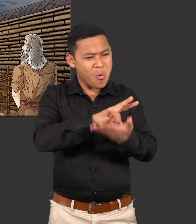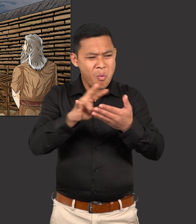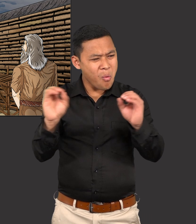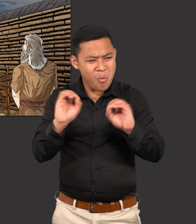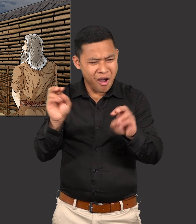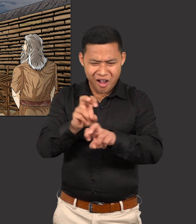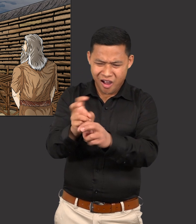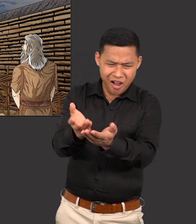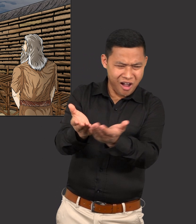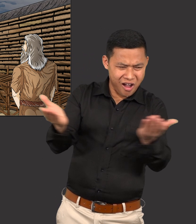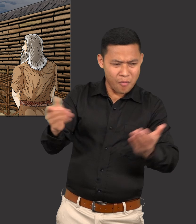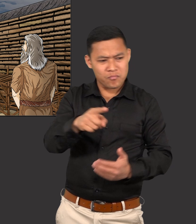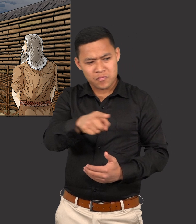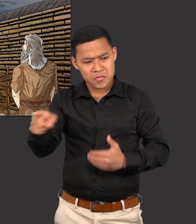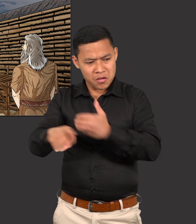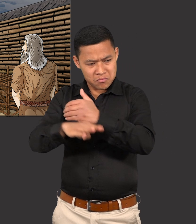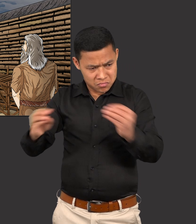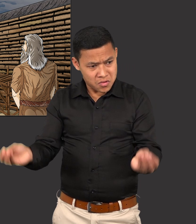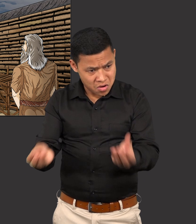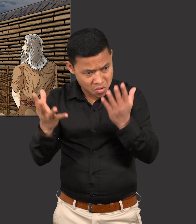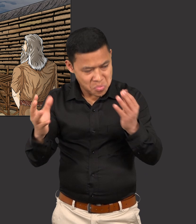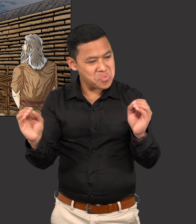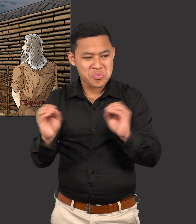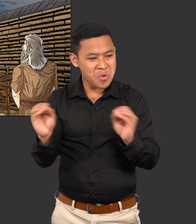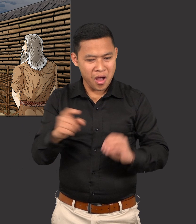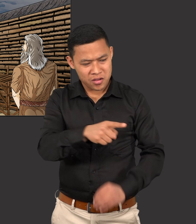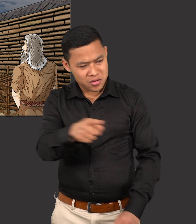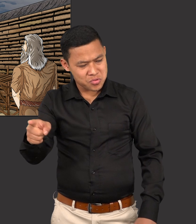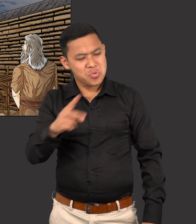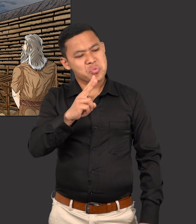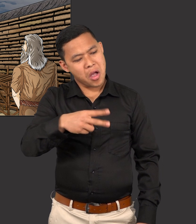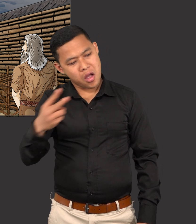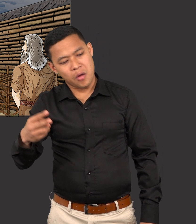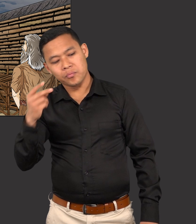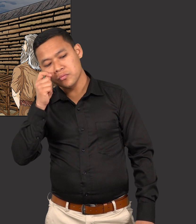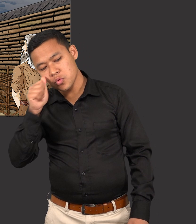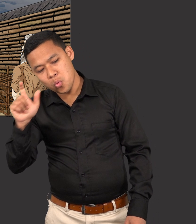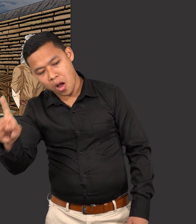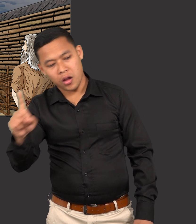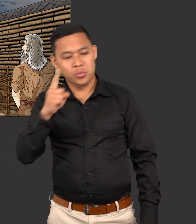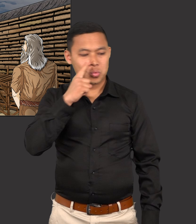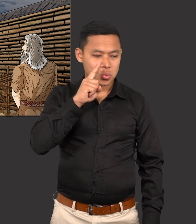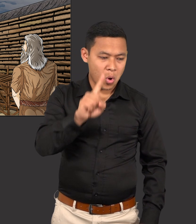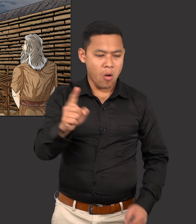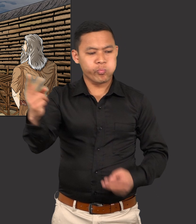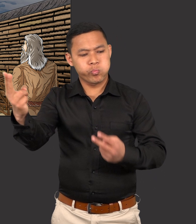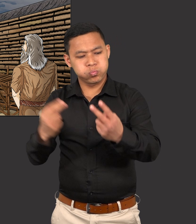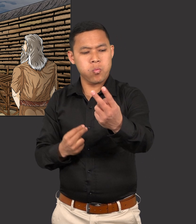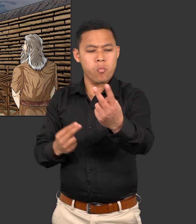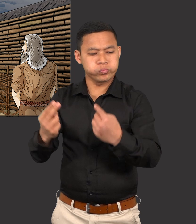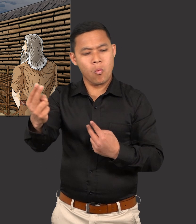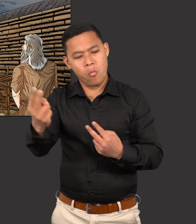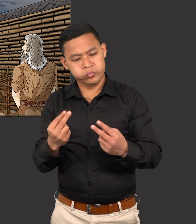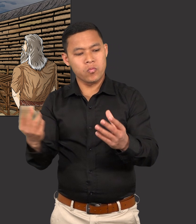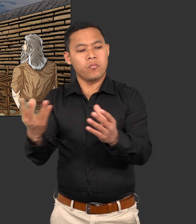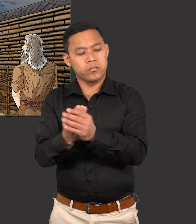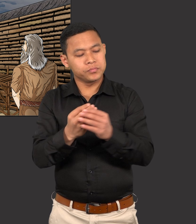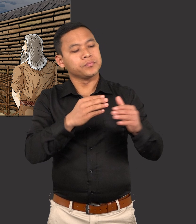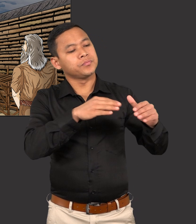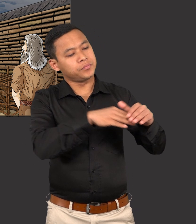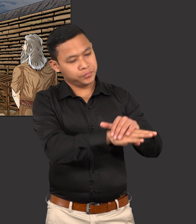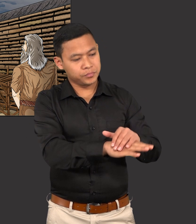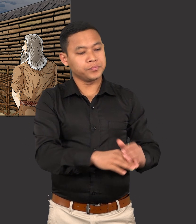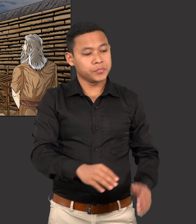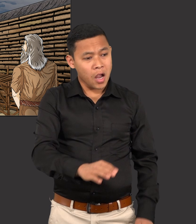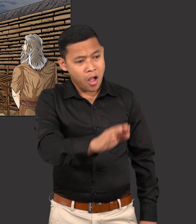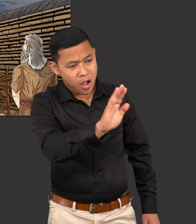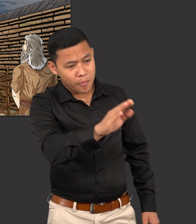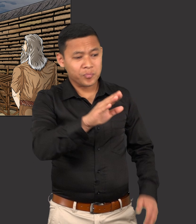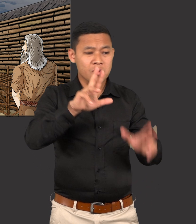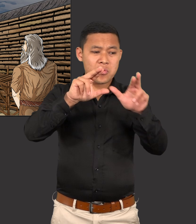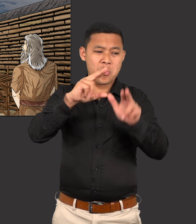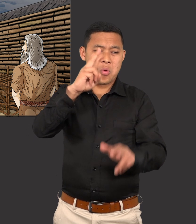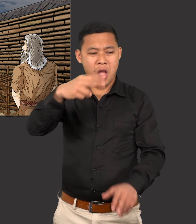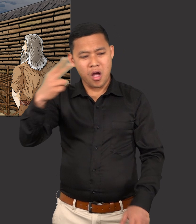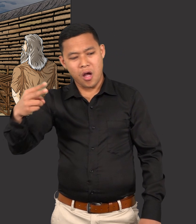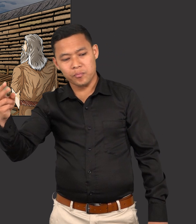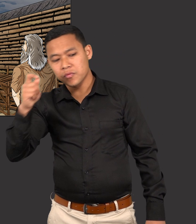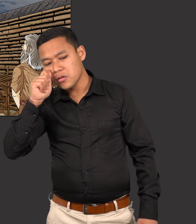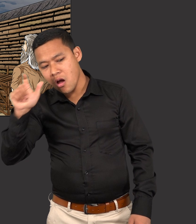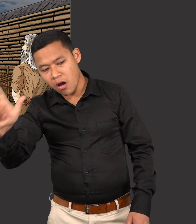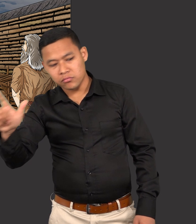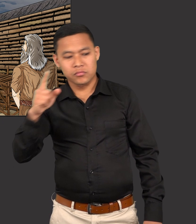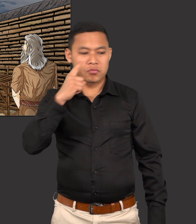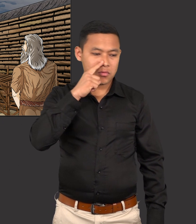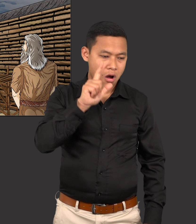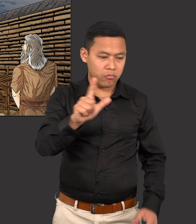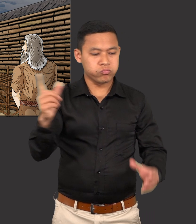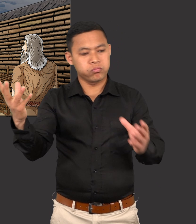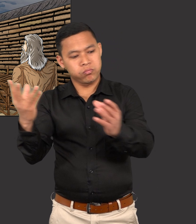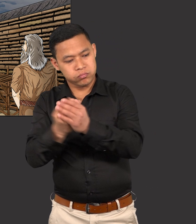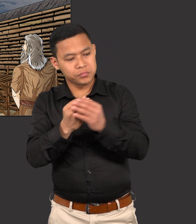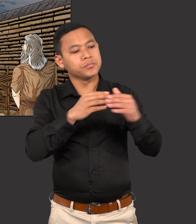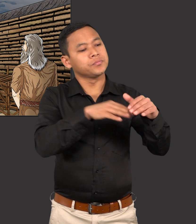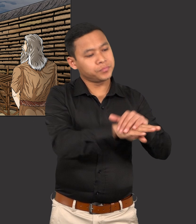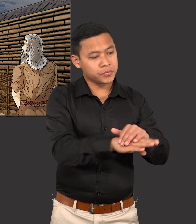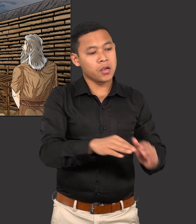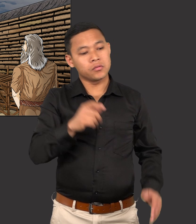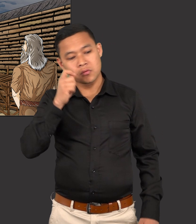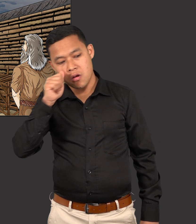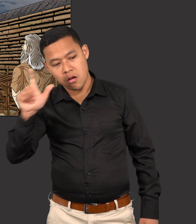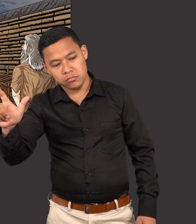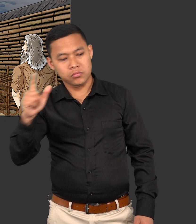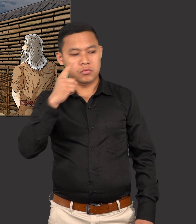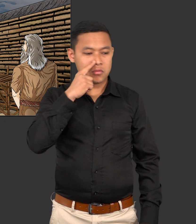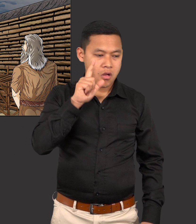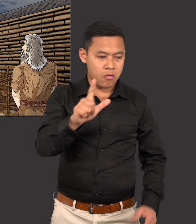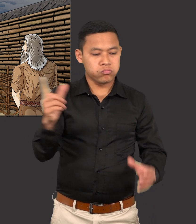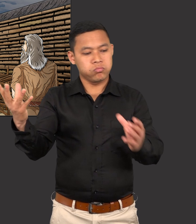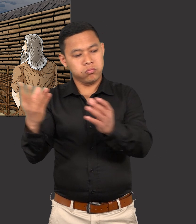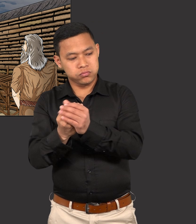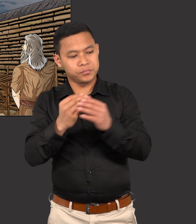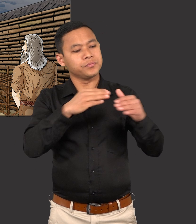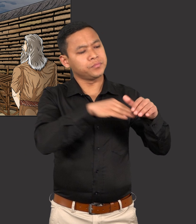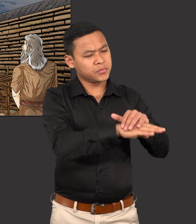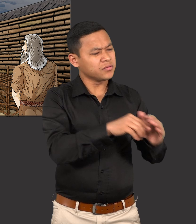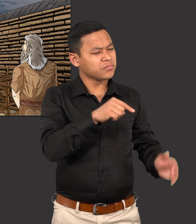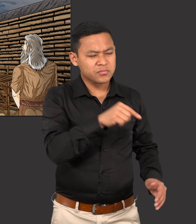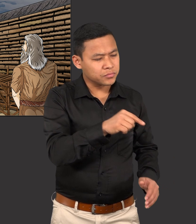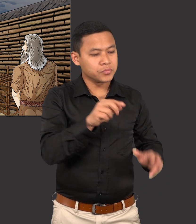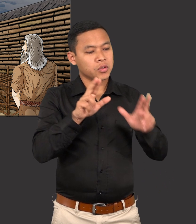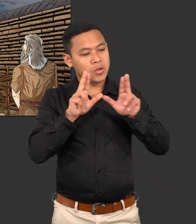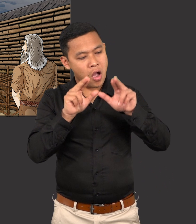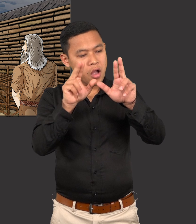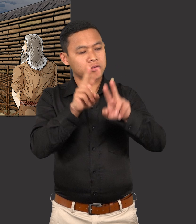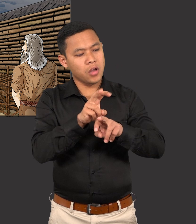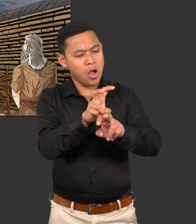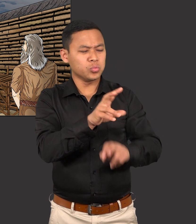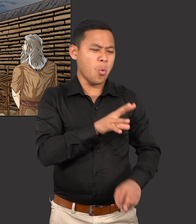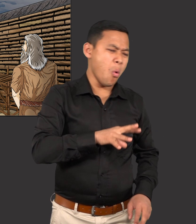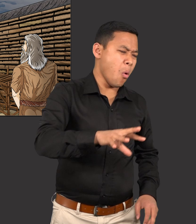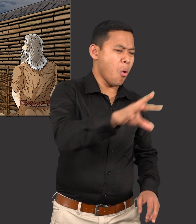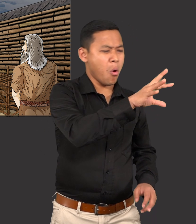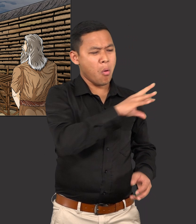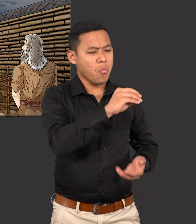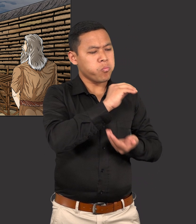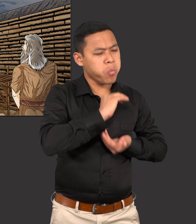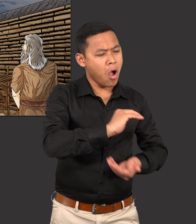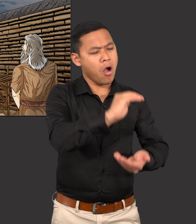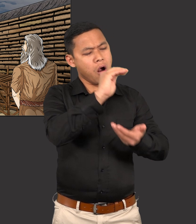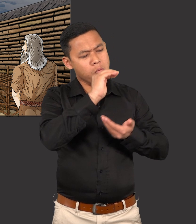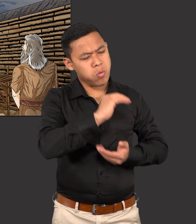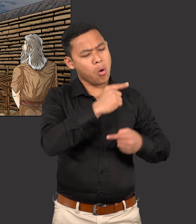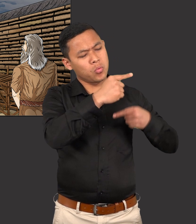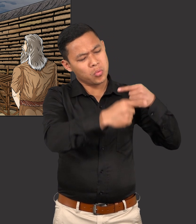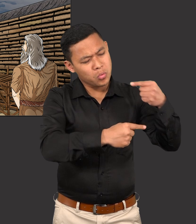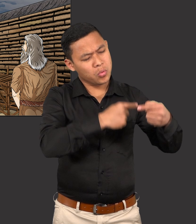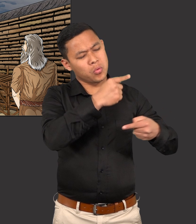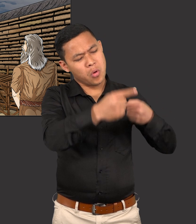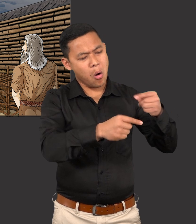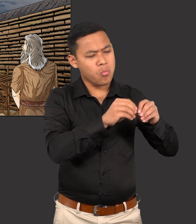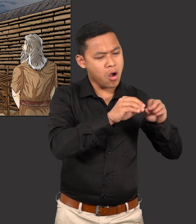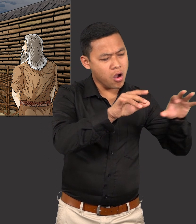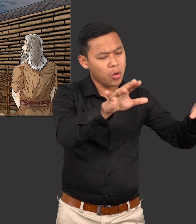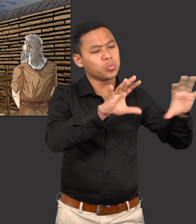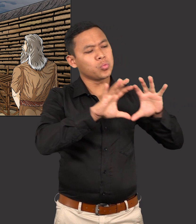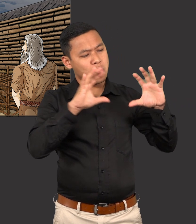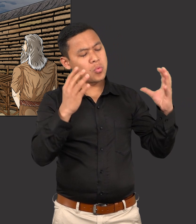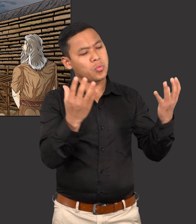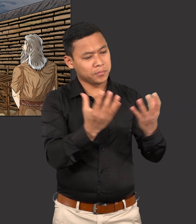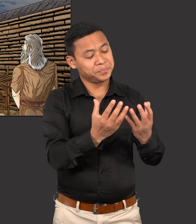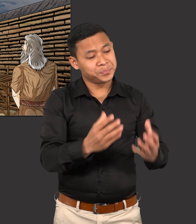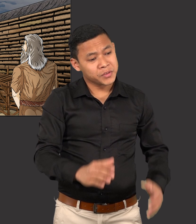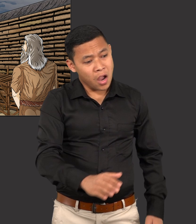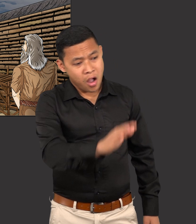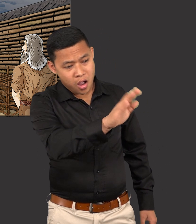and seven pairs of every kind of bird of the air, male and female, to preserve their offspring on the face of all the earth.